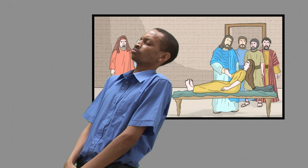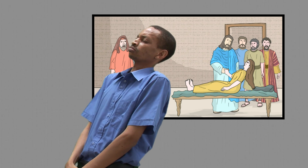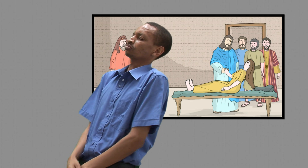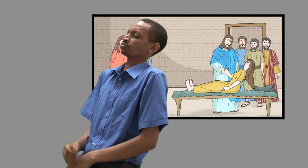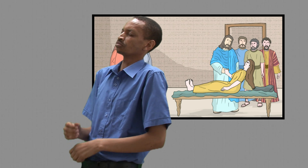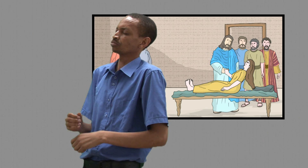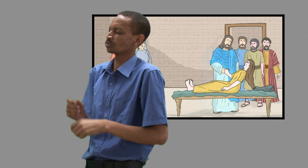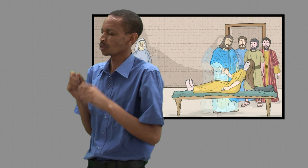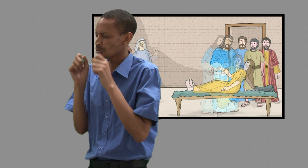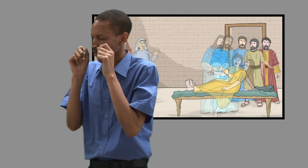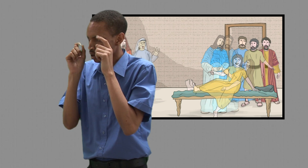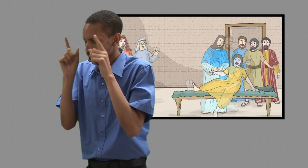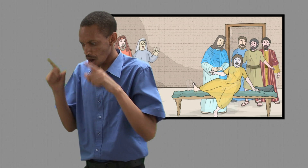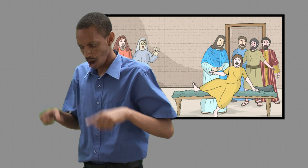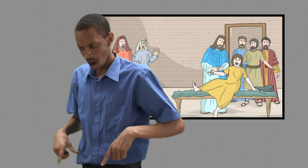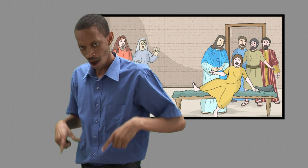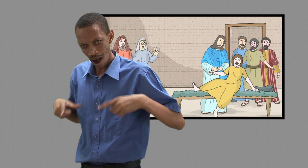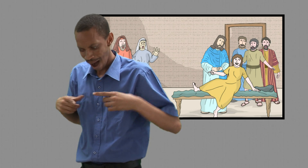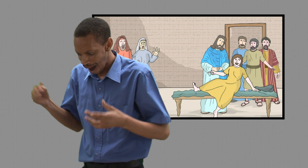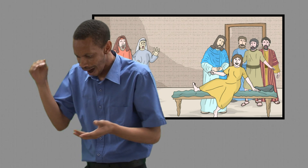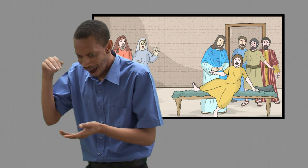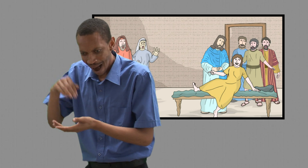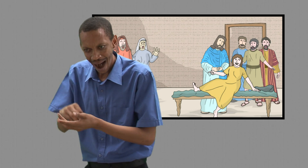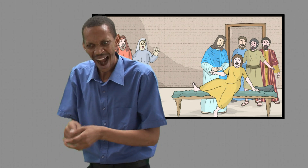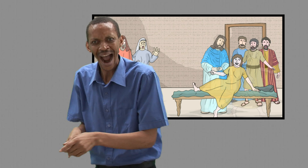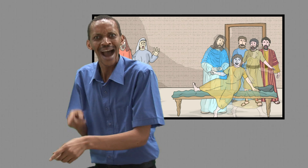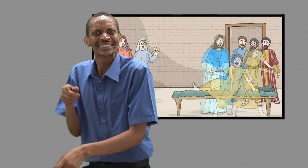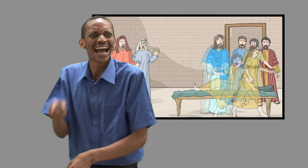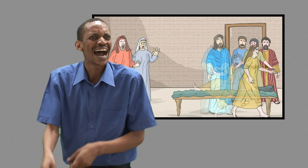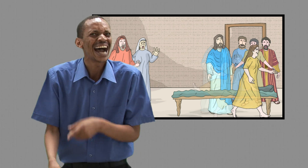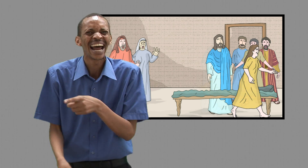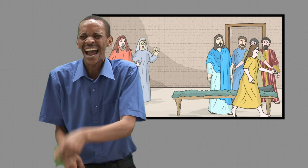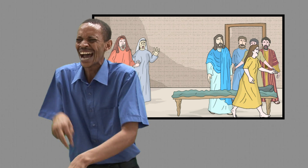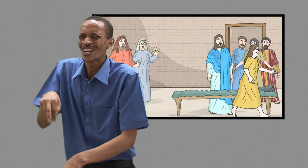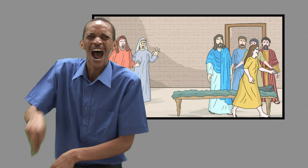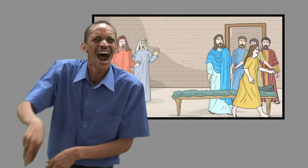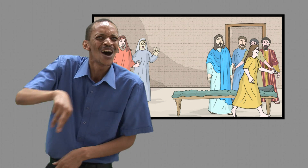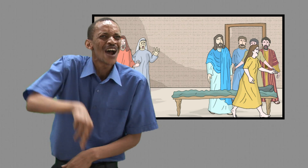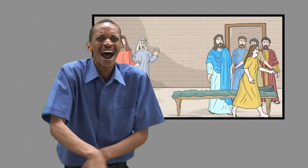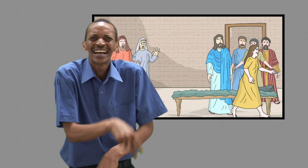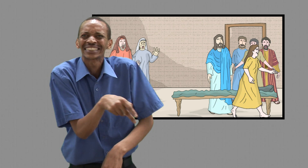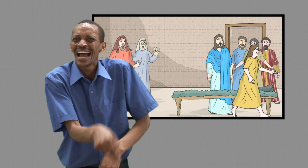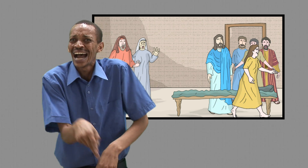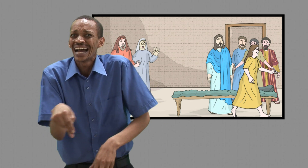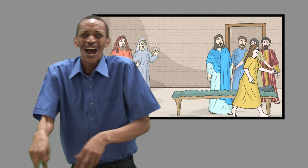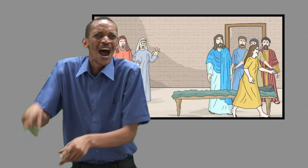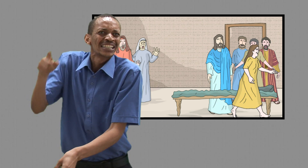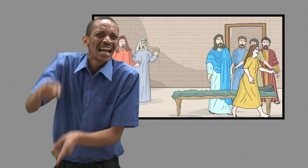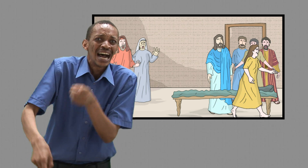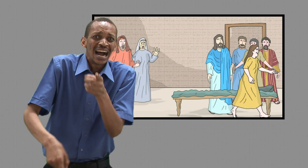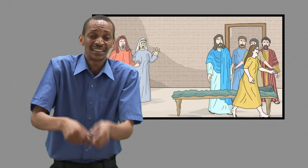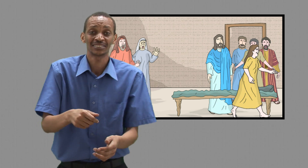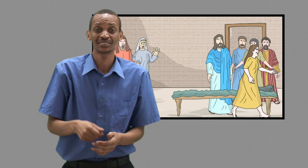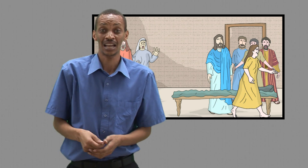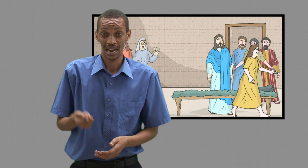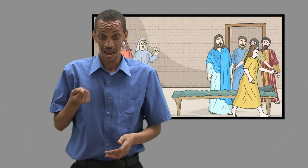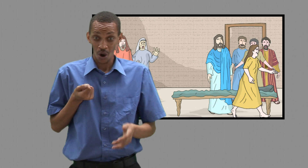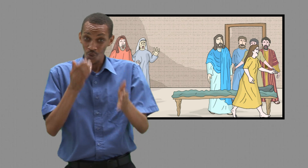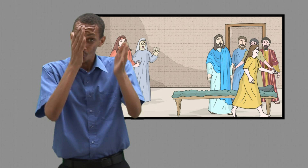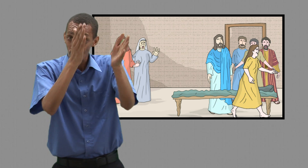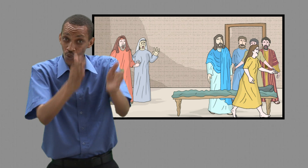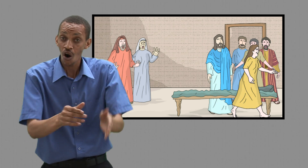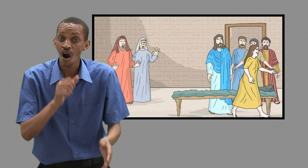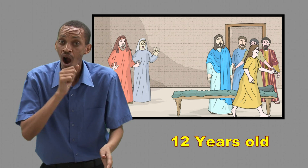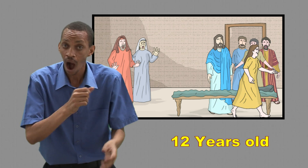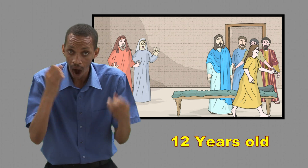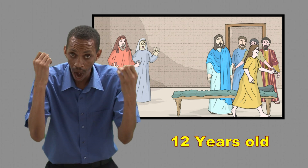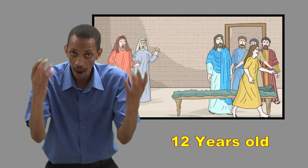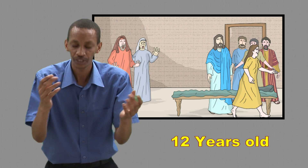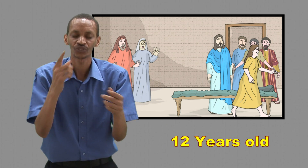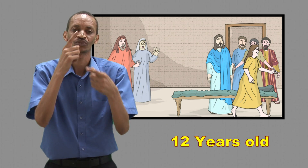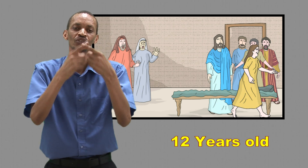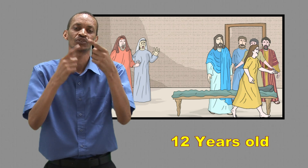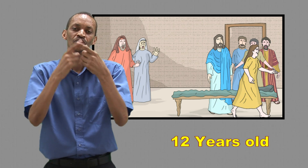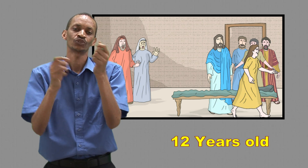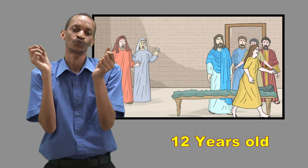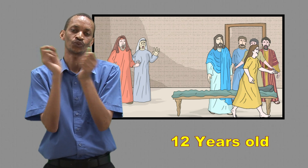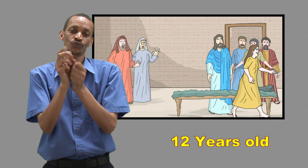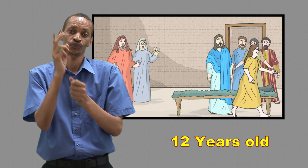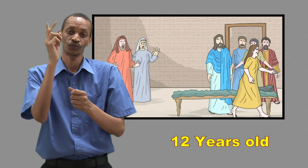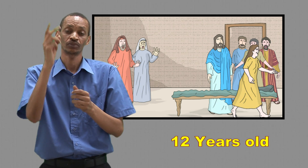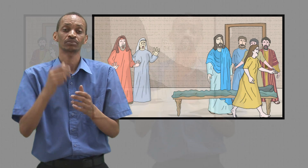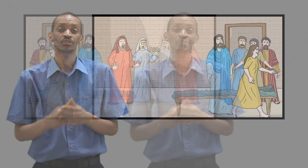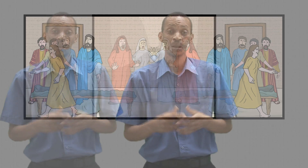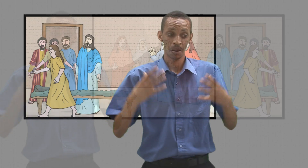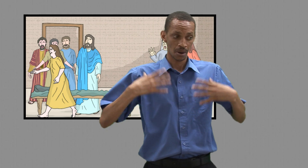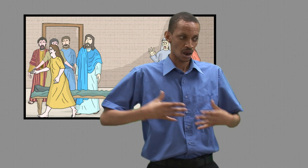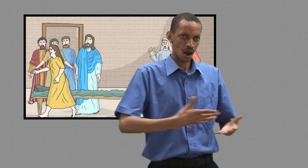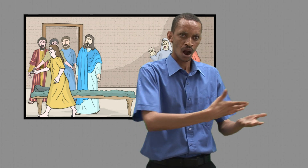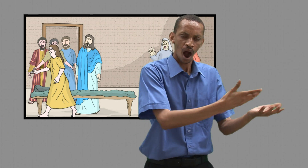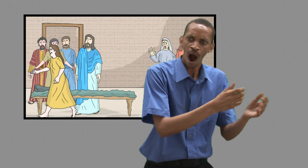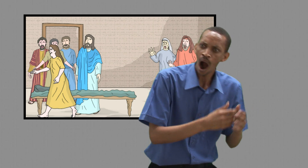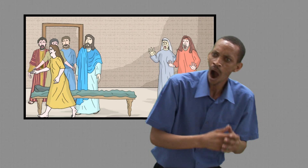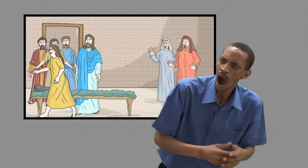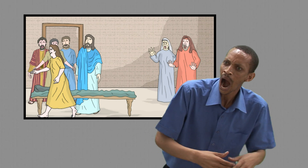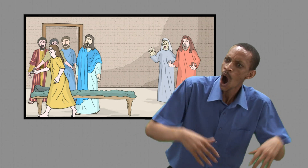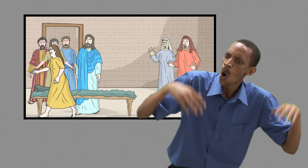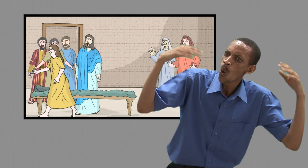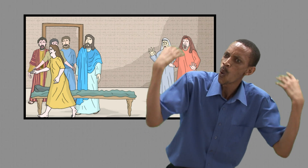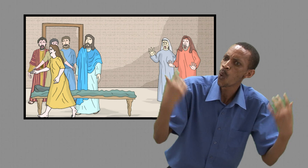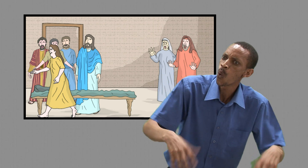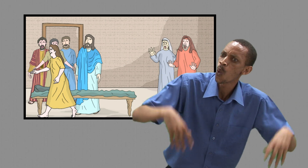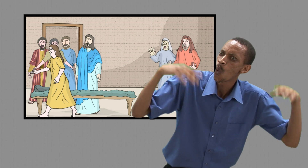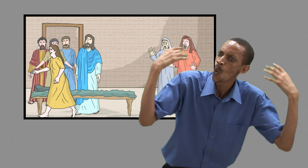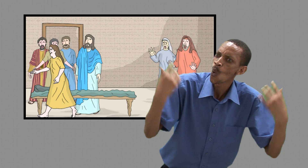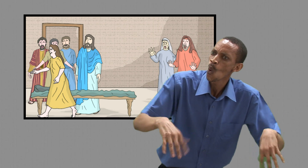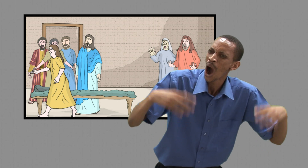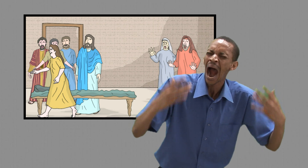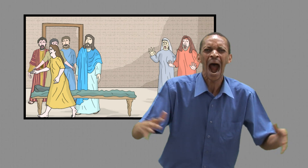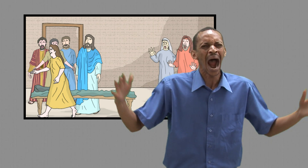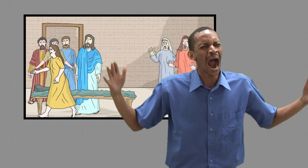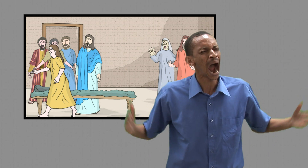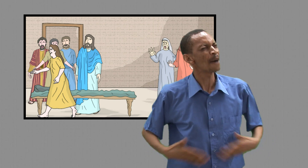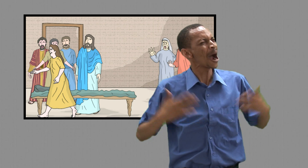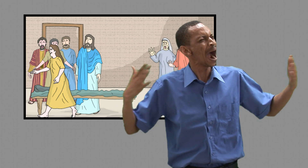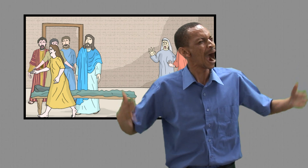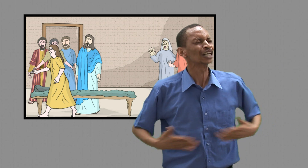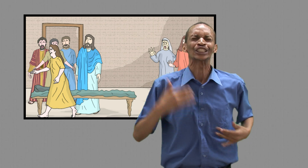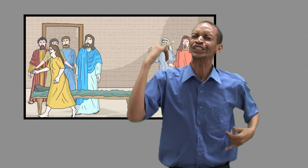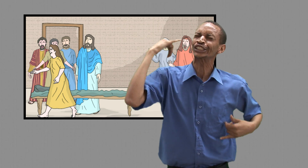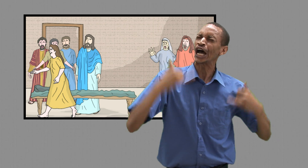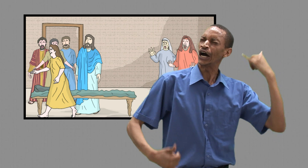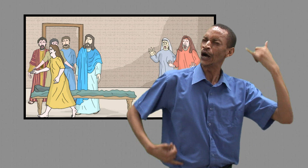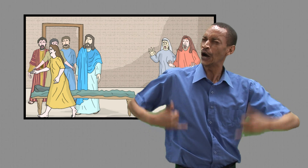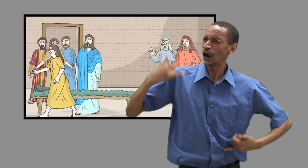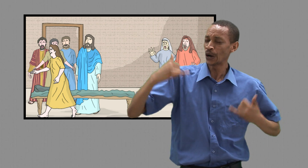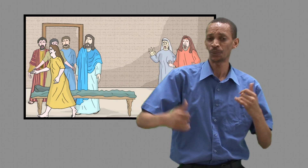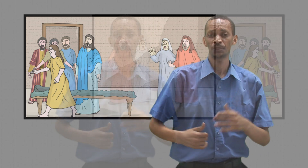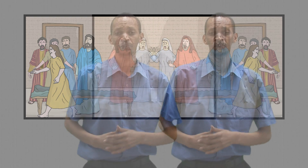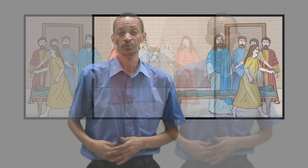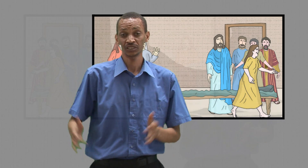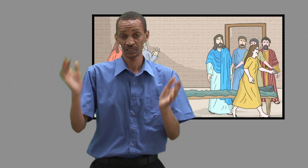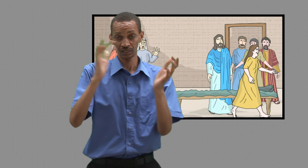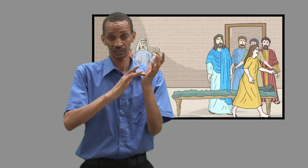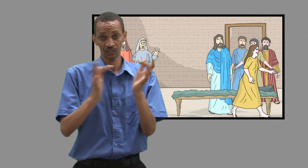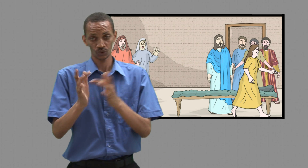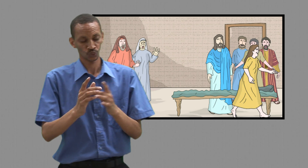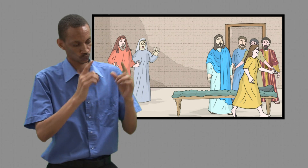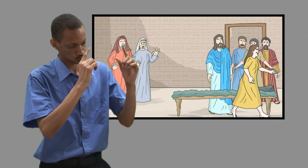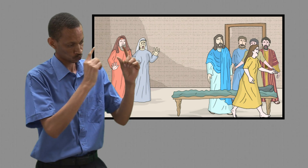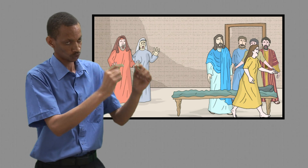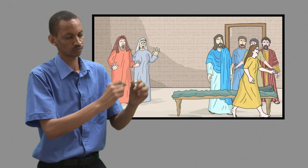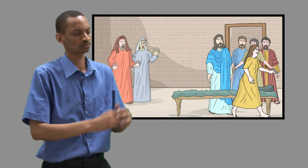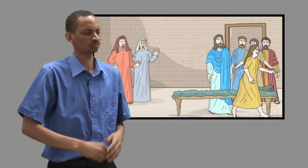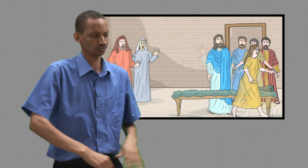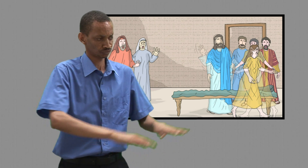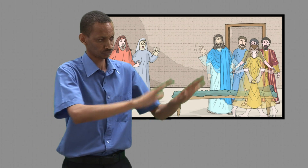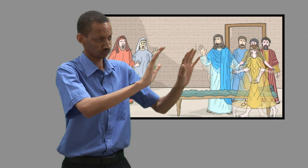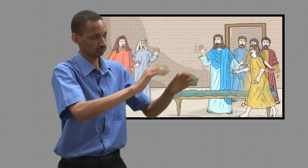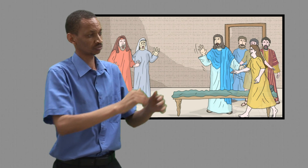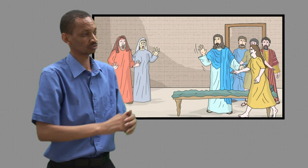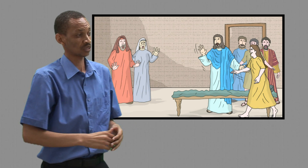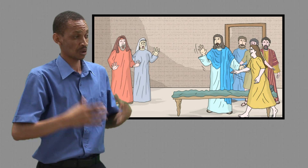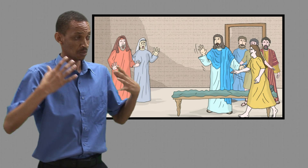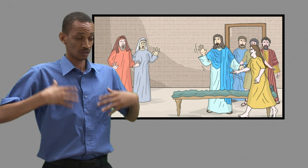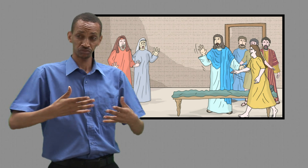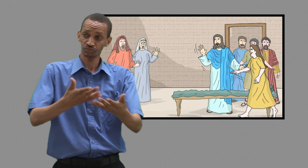Immediately the girl got up and began to walk around. She was twelve years old, and at once they were utterly astounded.